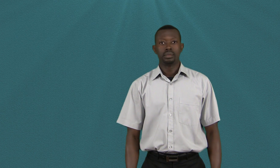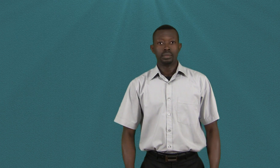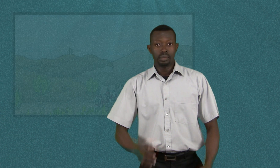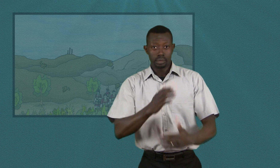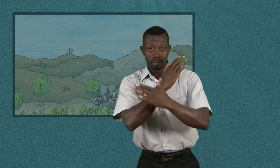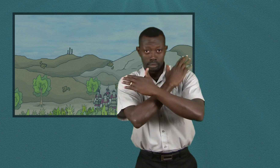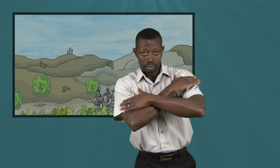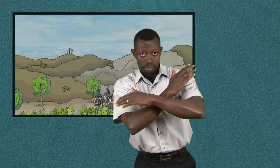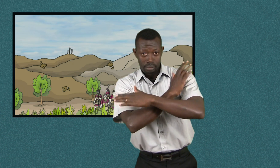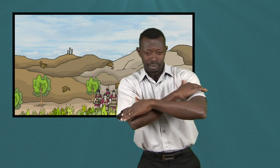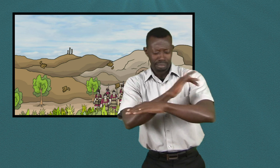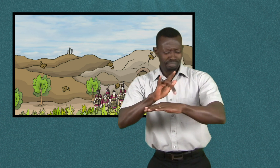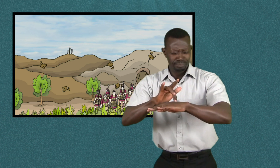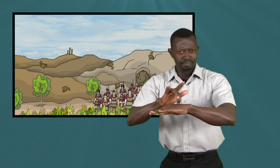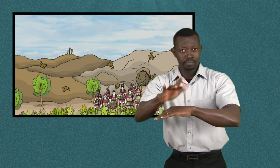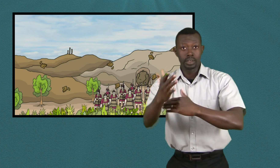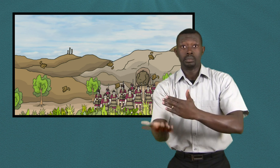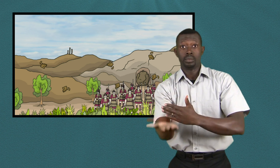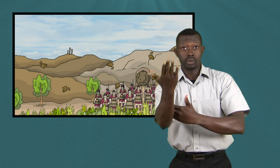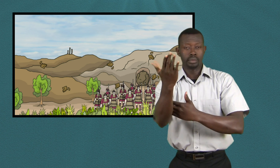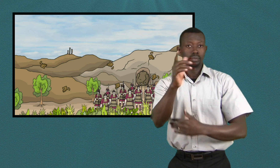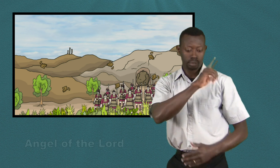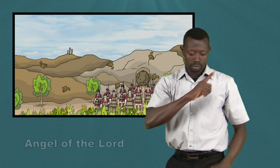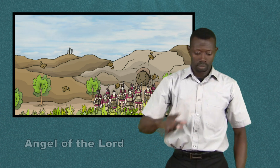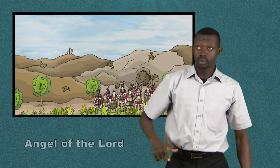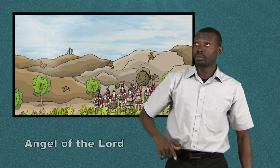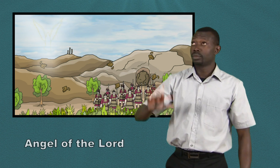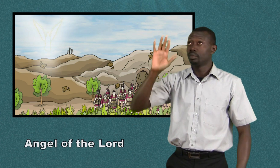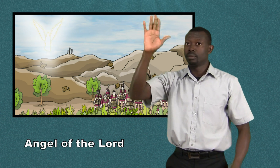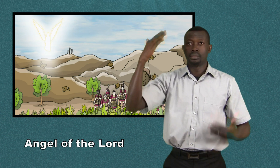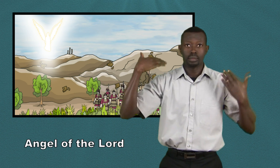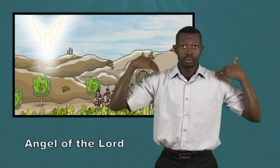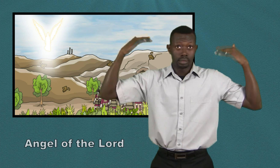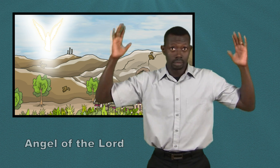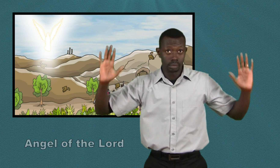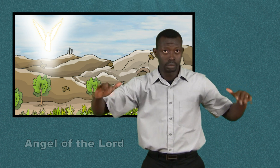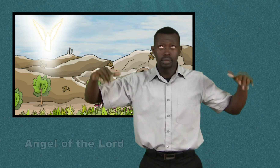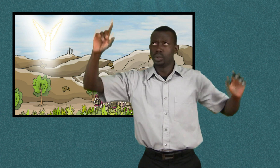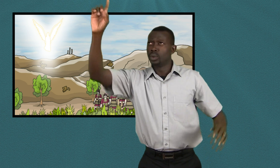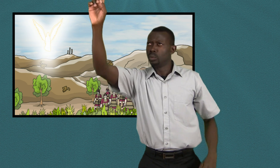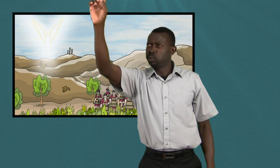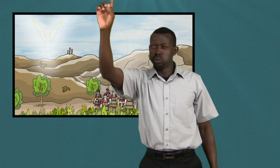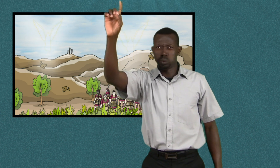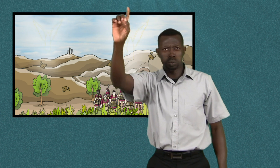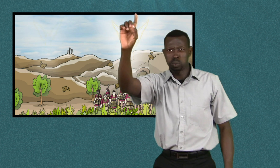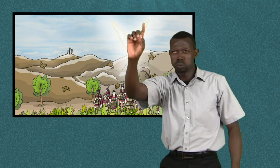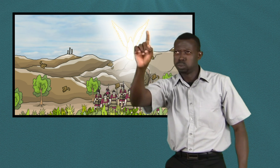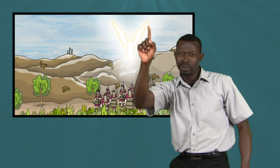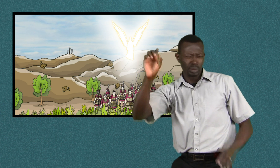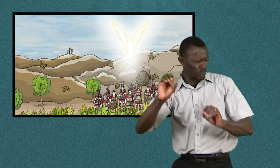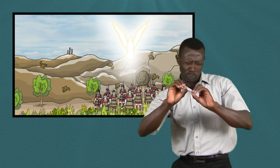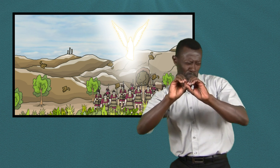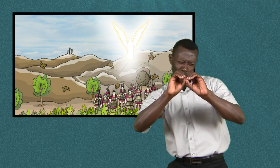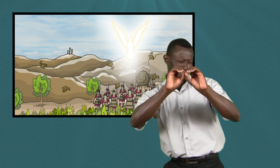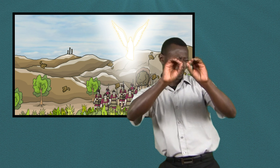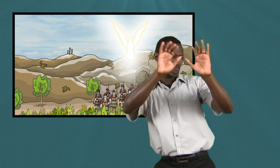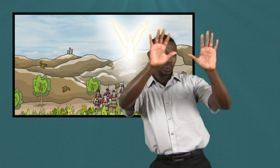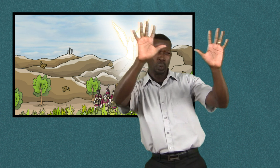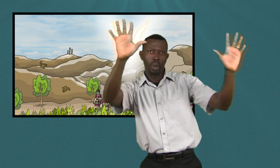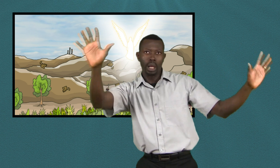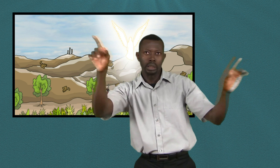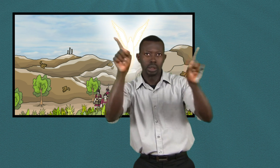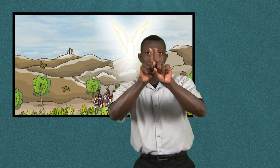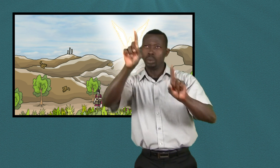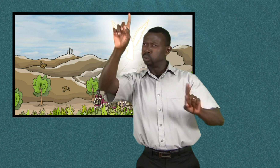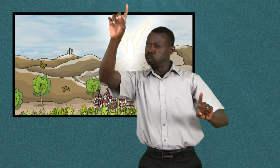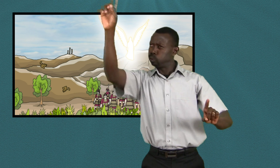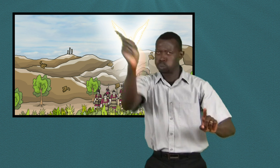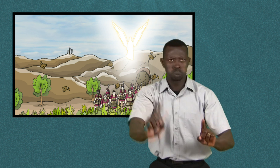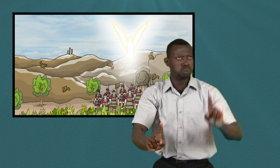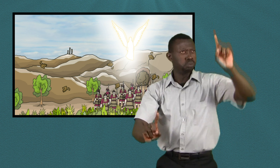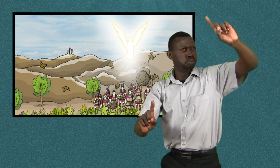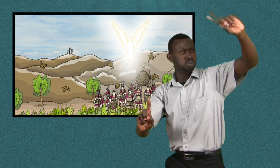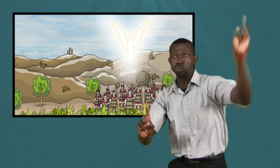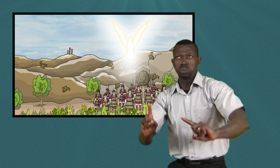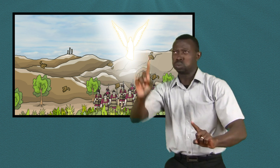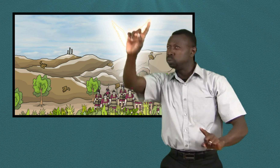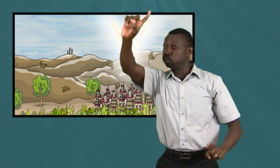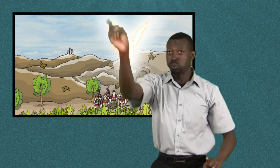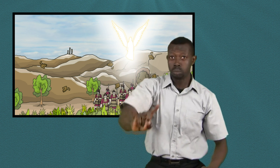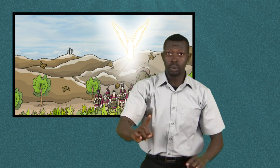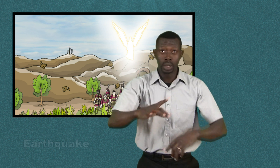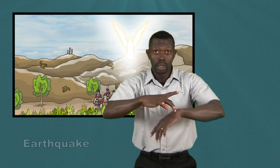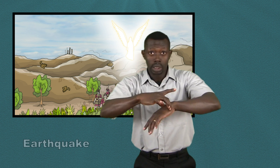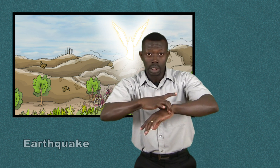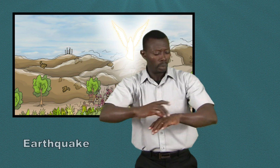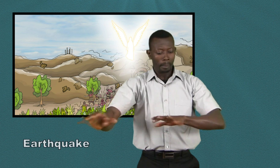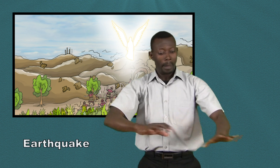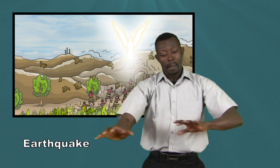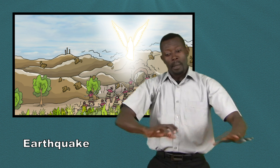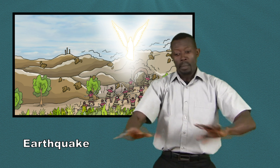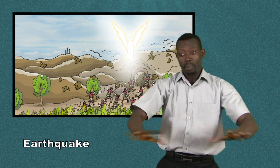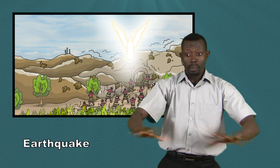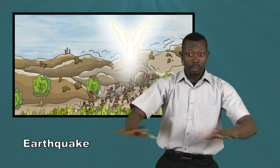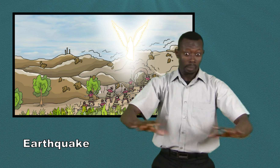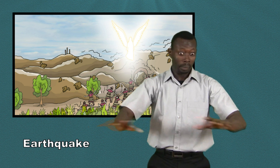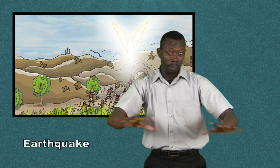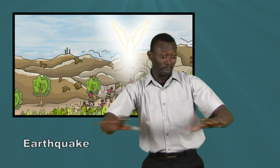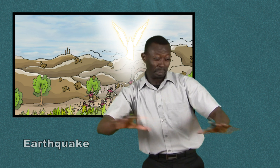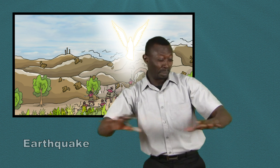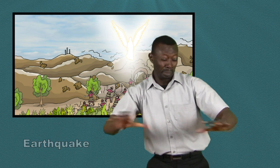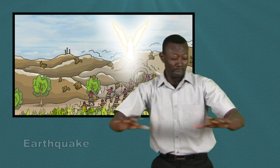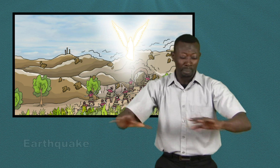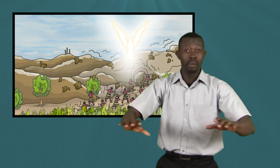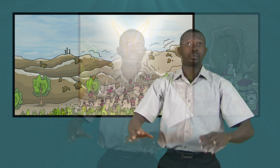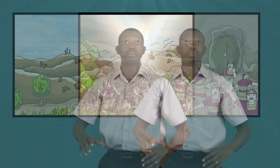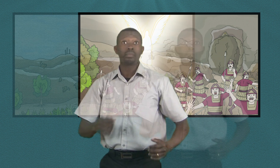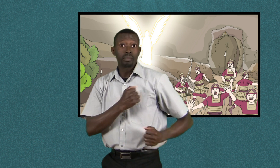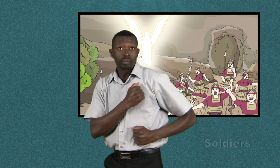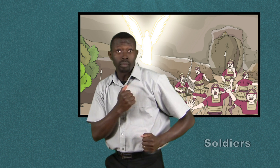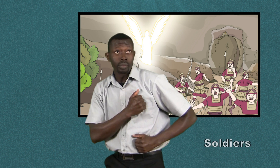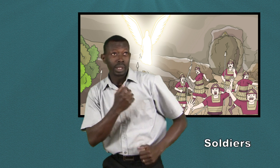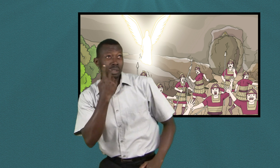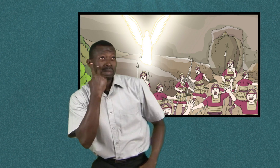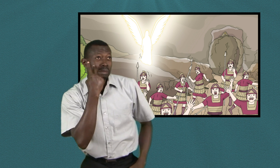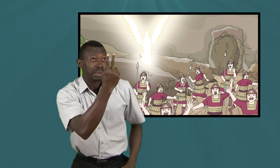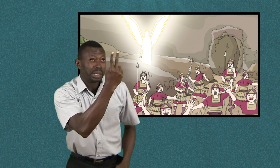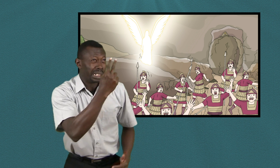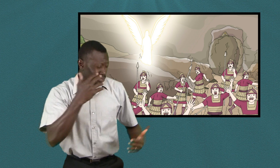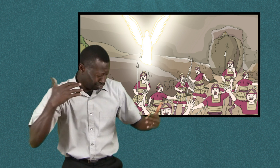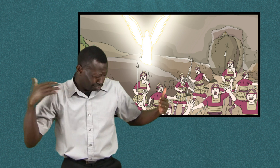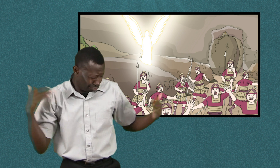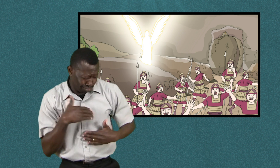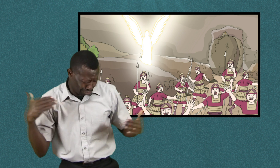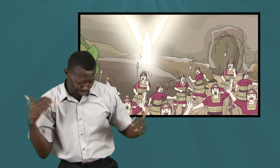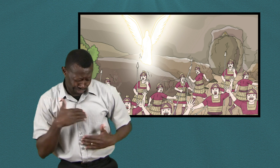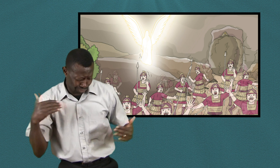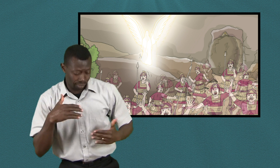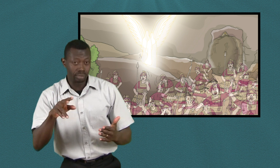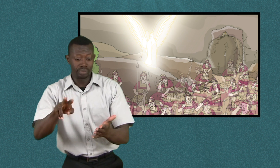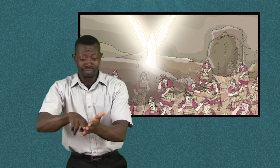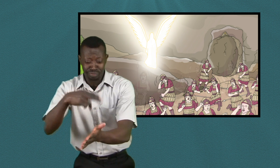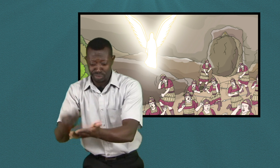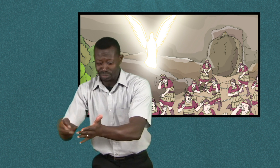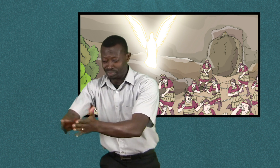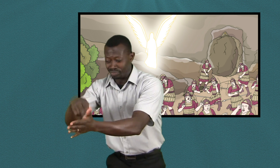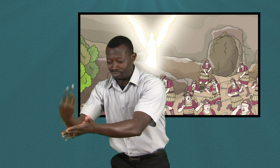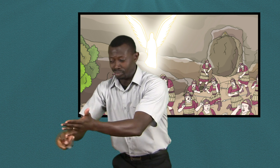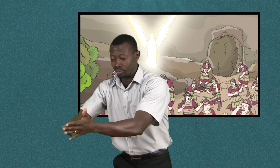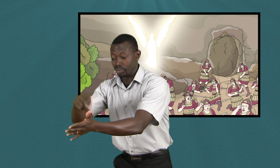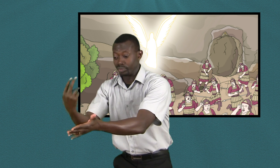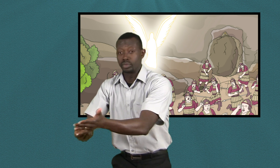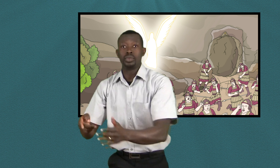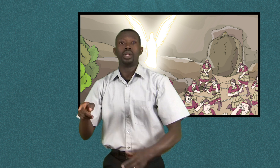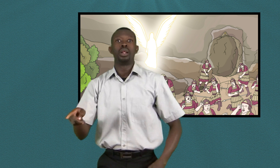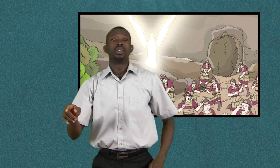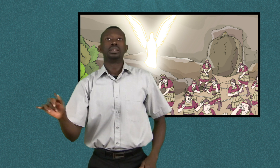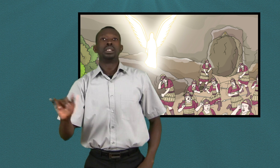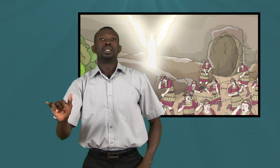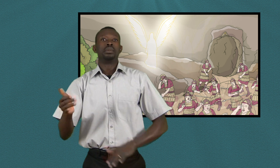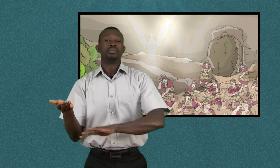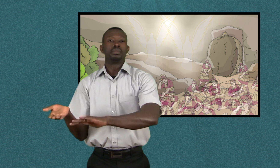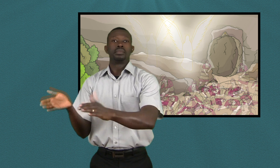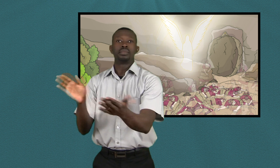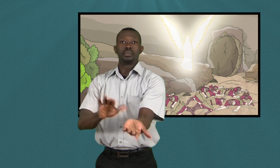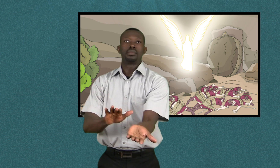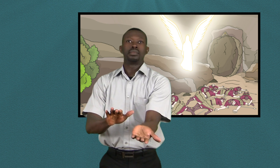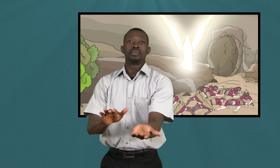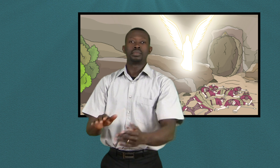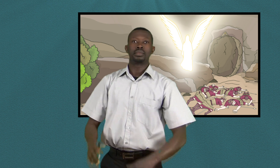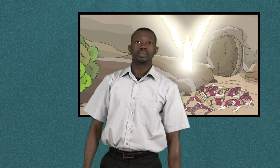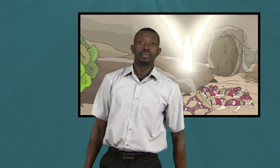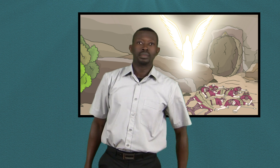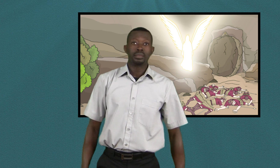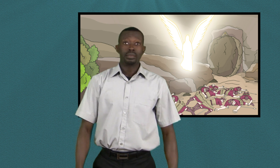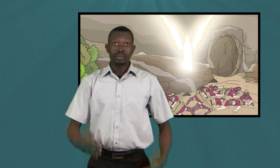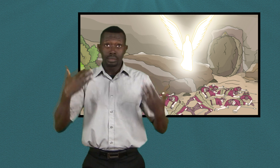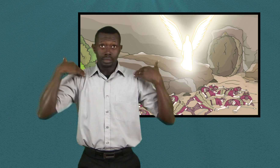Suddenly there was a great earthquake, for an angel of the Lord descended from heaven, rolled away the stone, and sat on it.